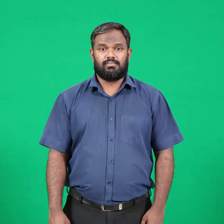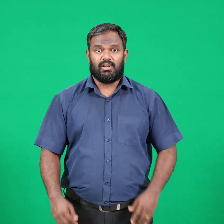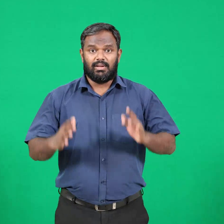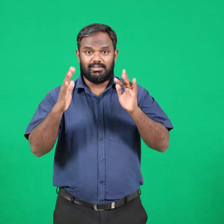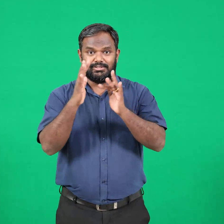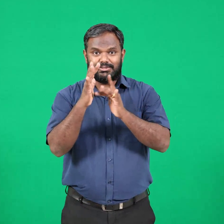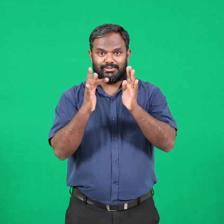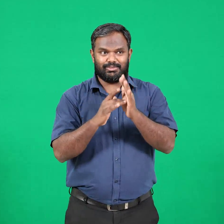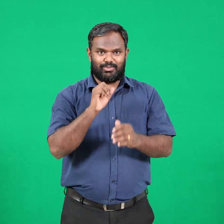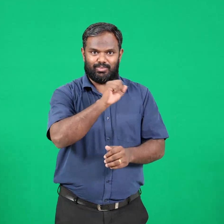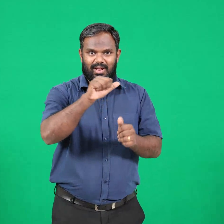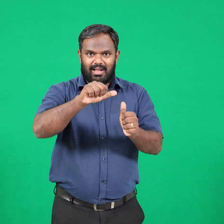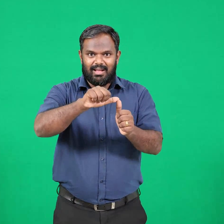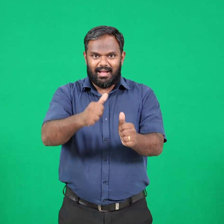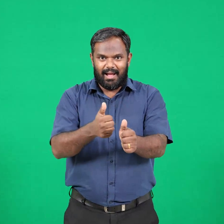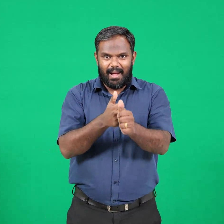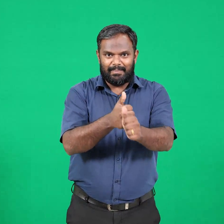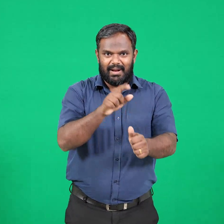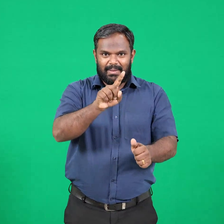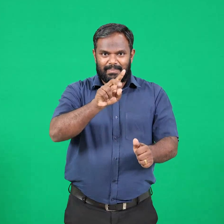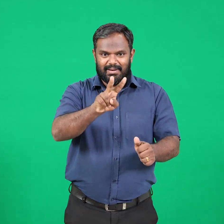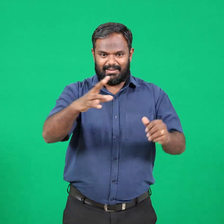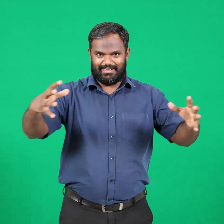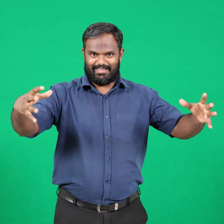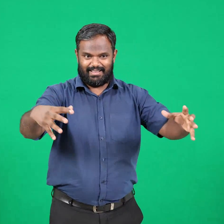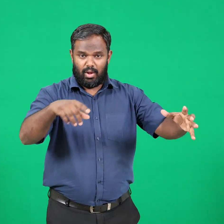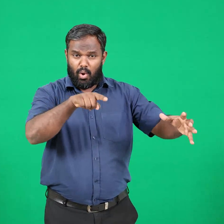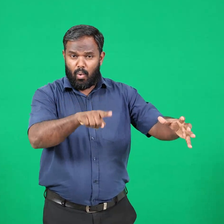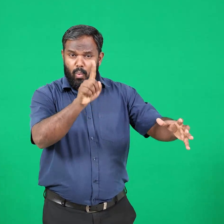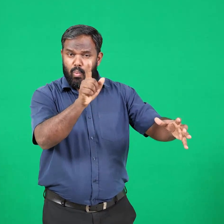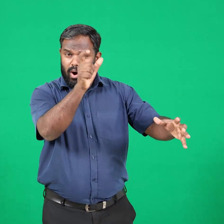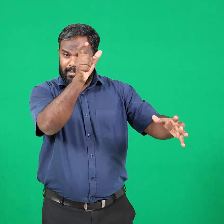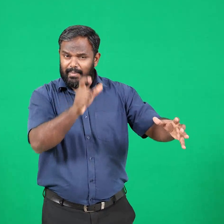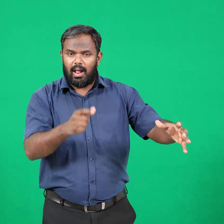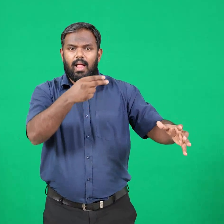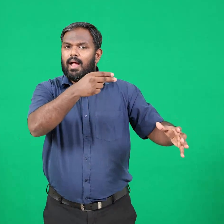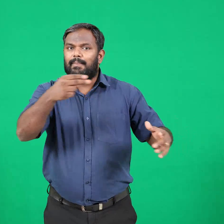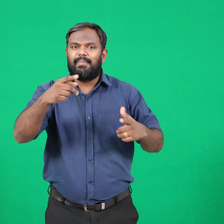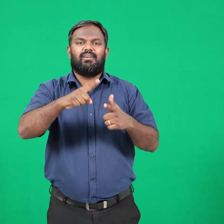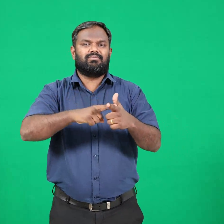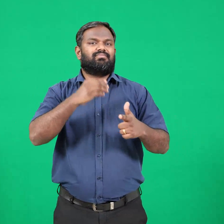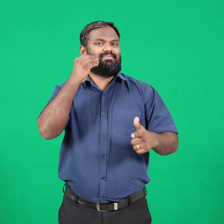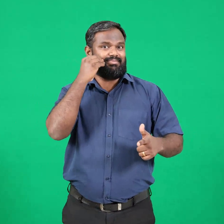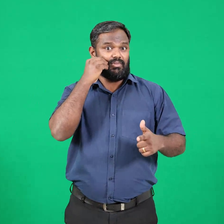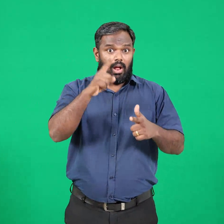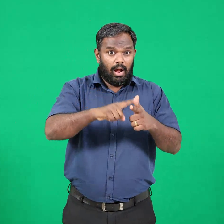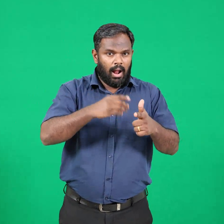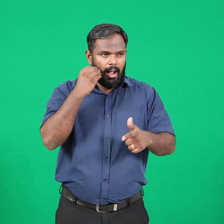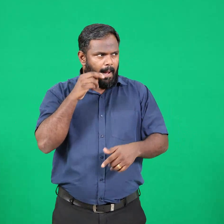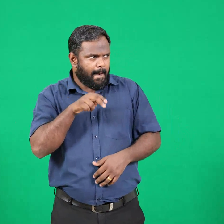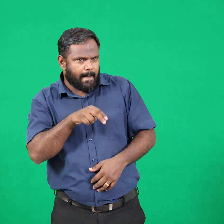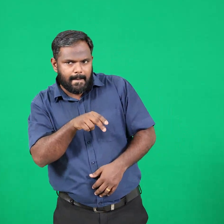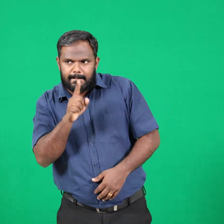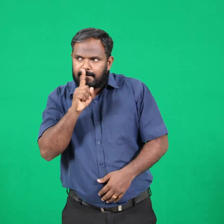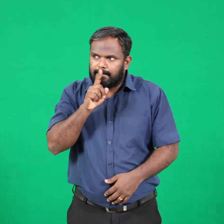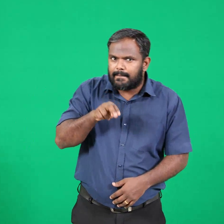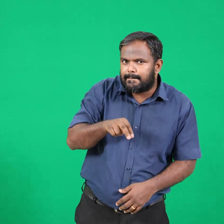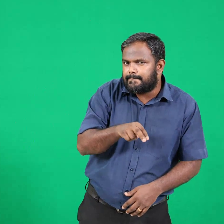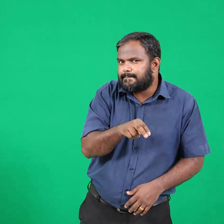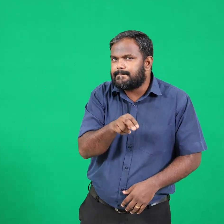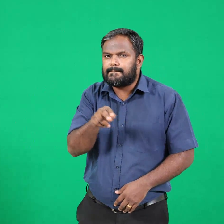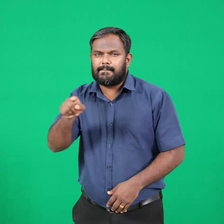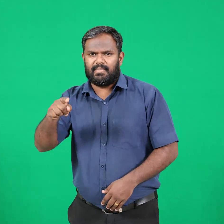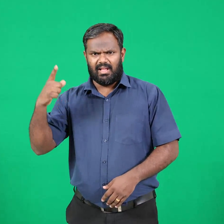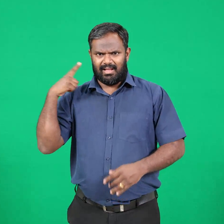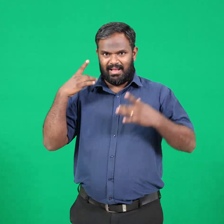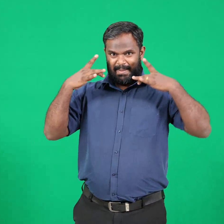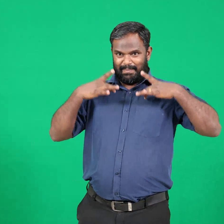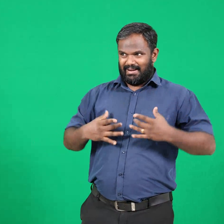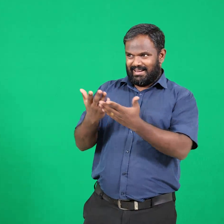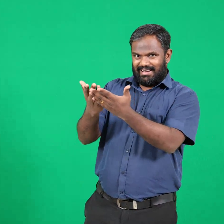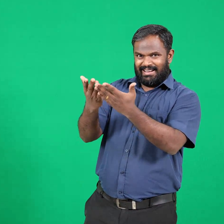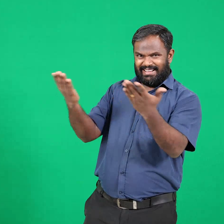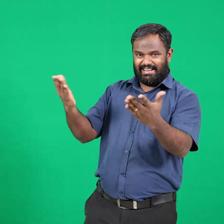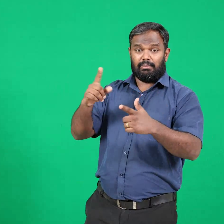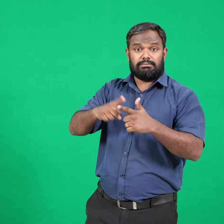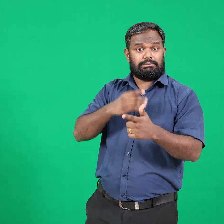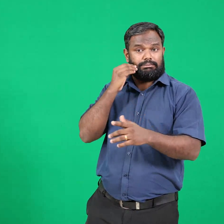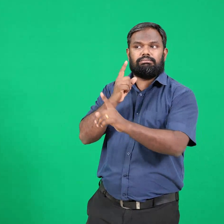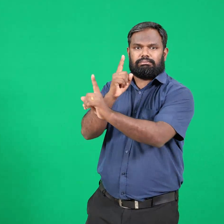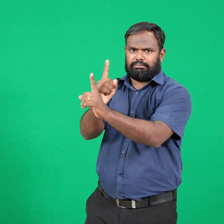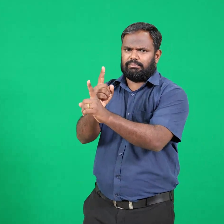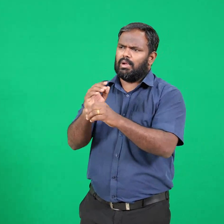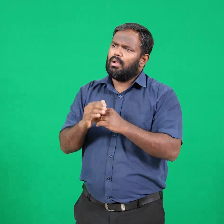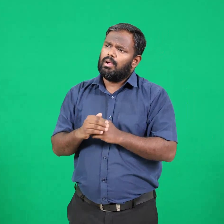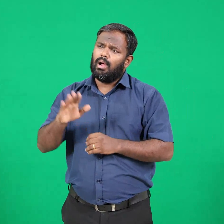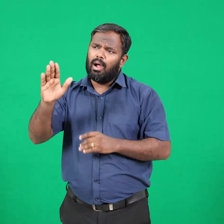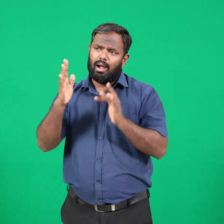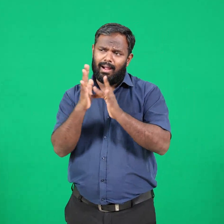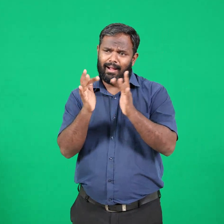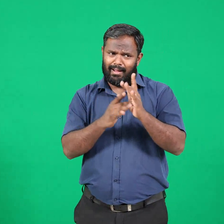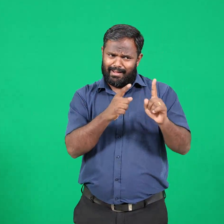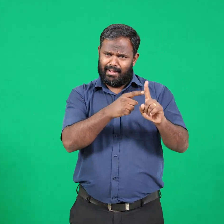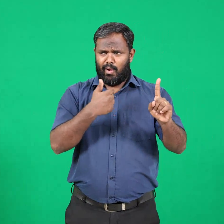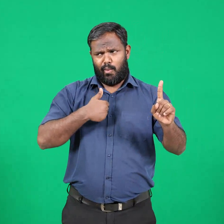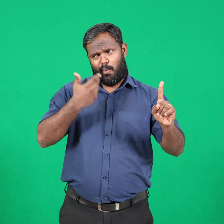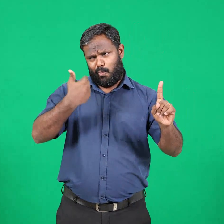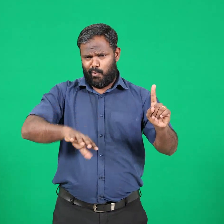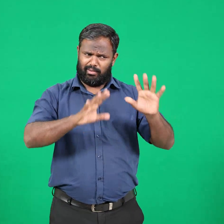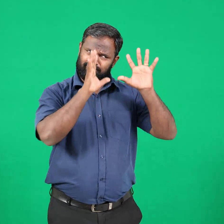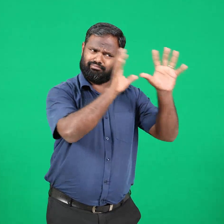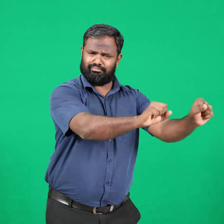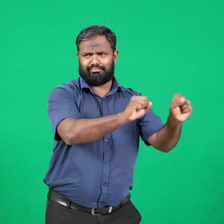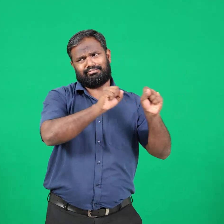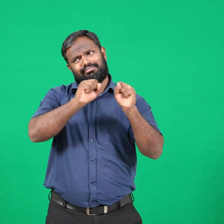Truly I tell you, wherever this gospel is preached in all the world, what she has done will also be told in memory of her."